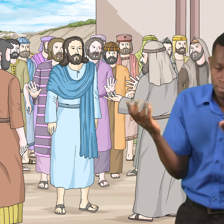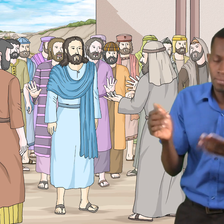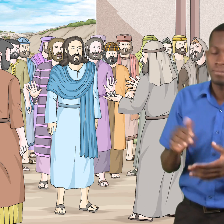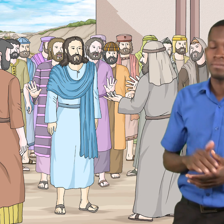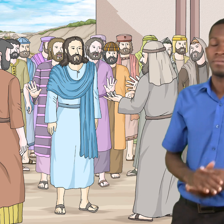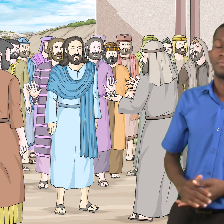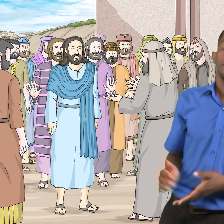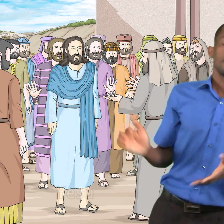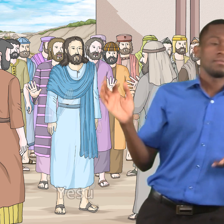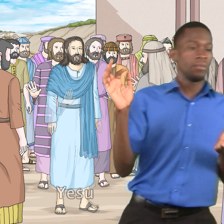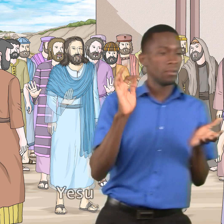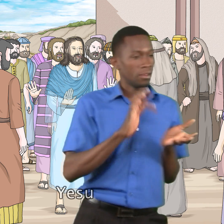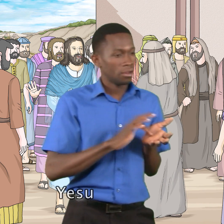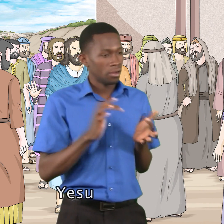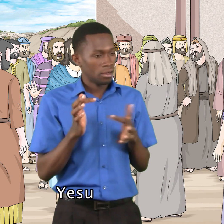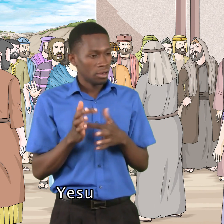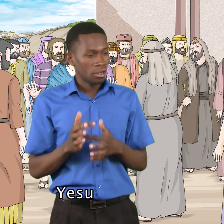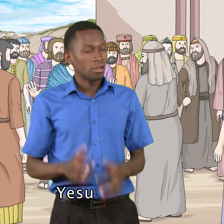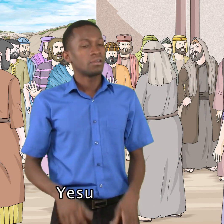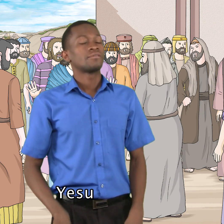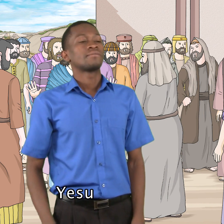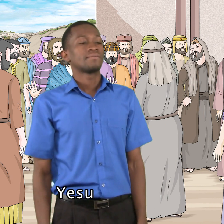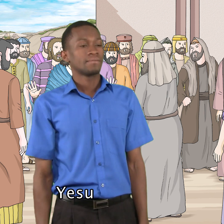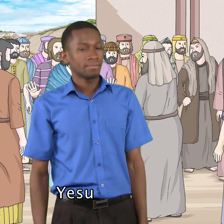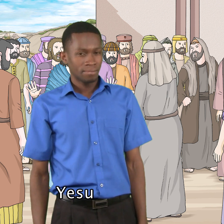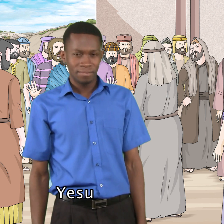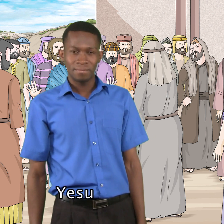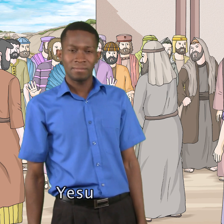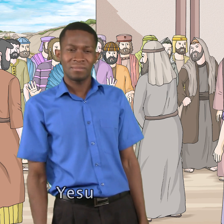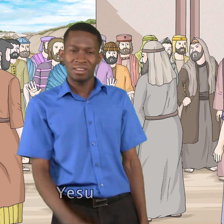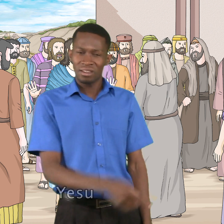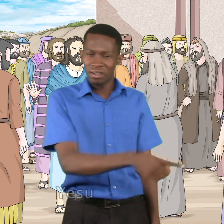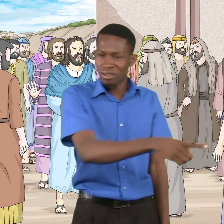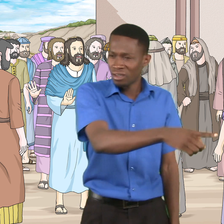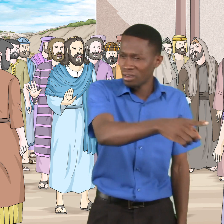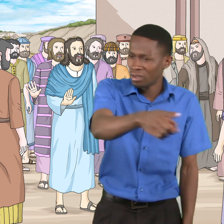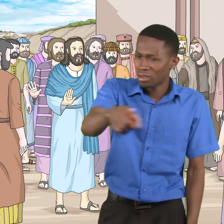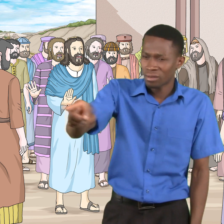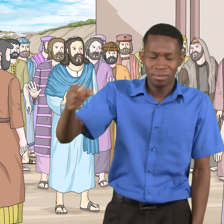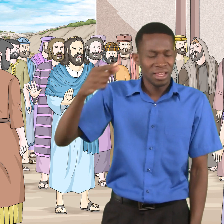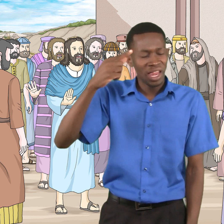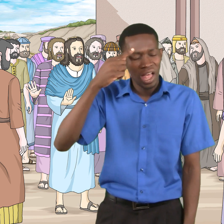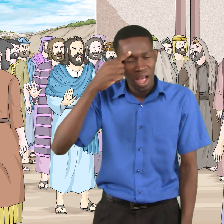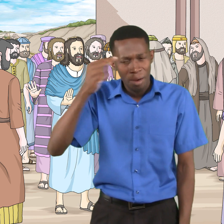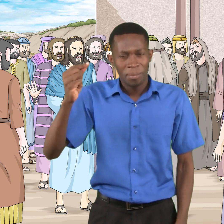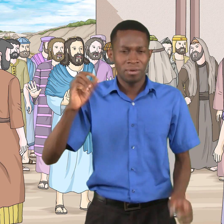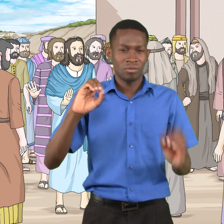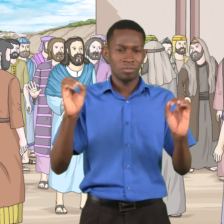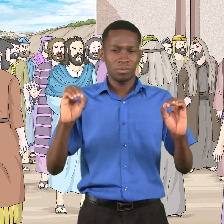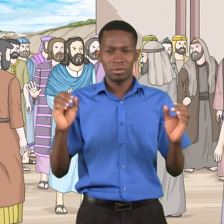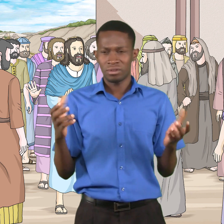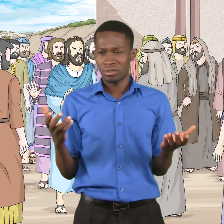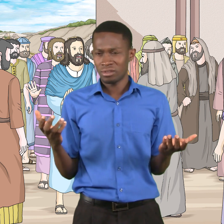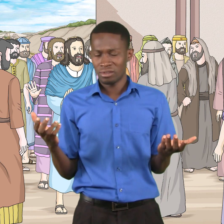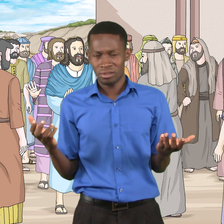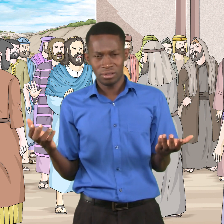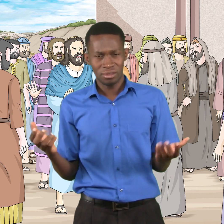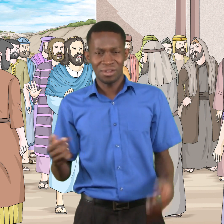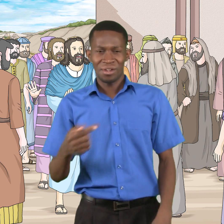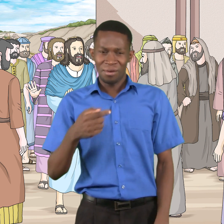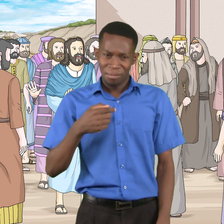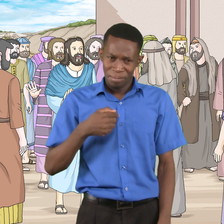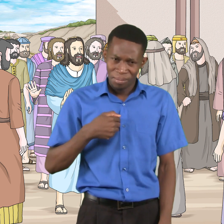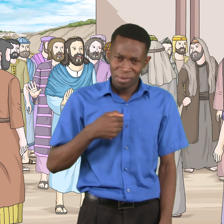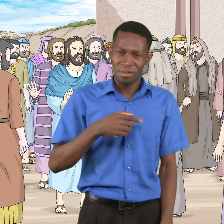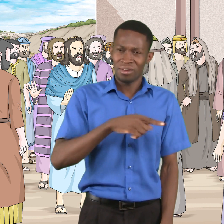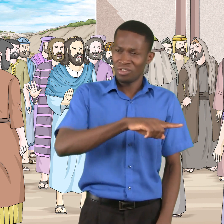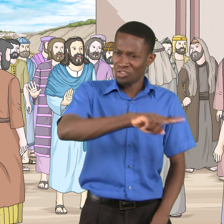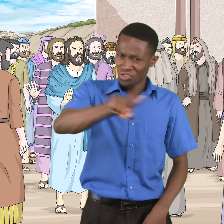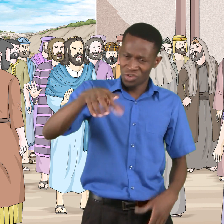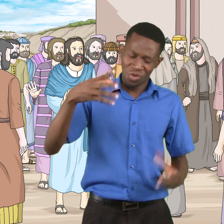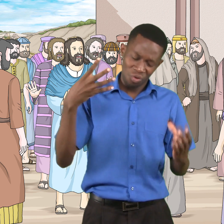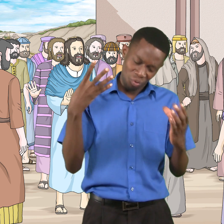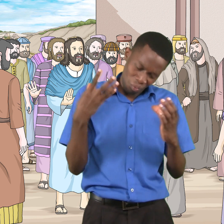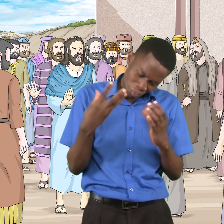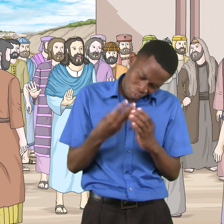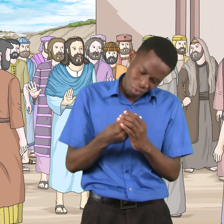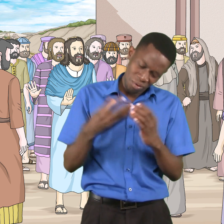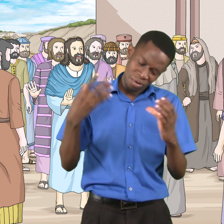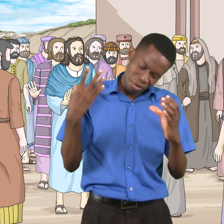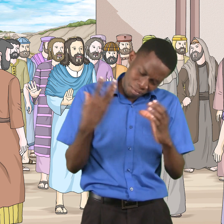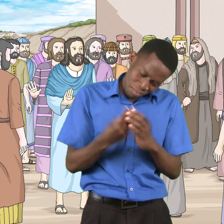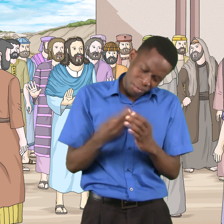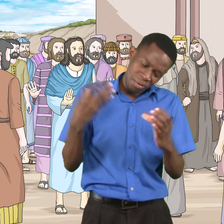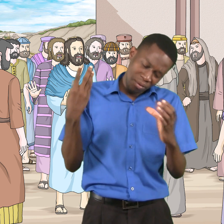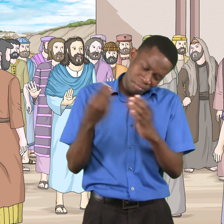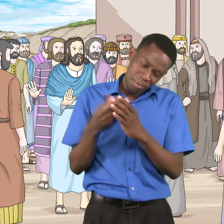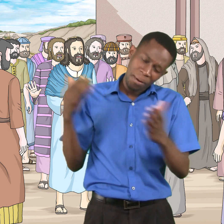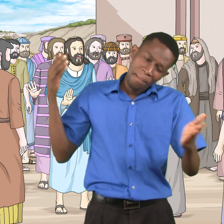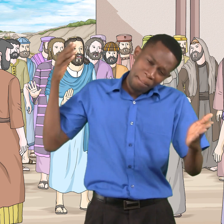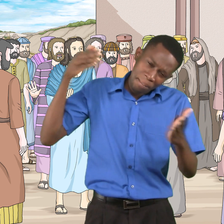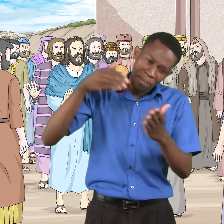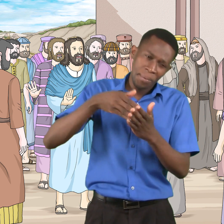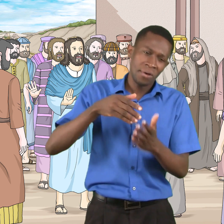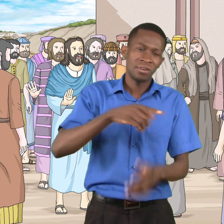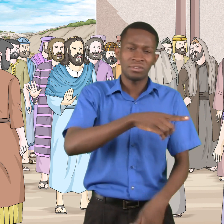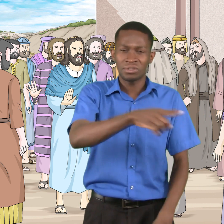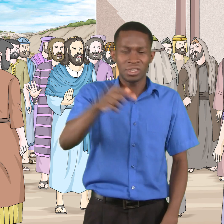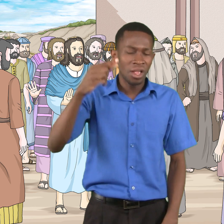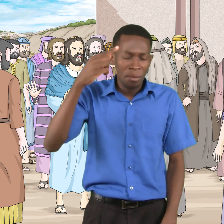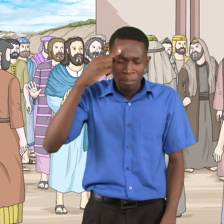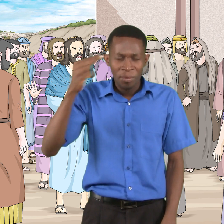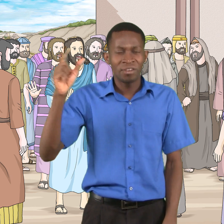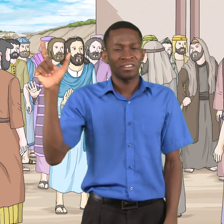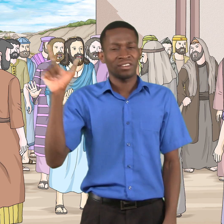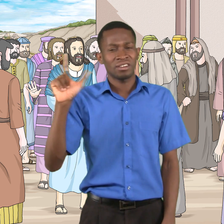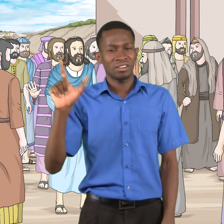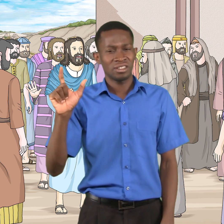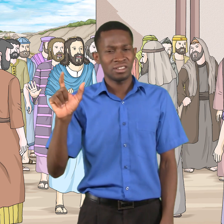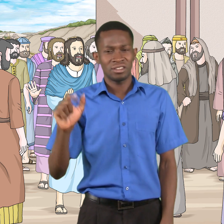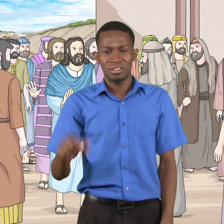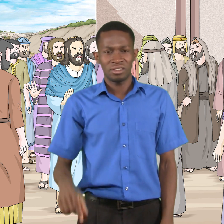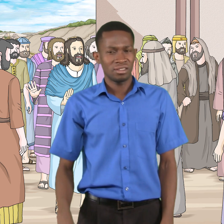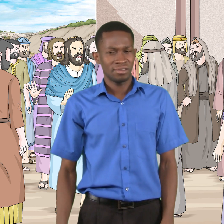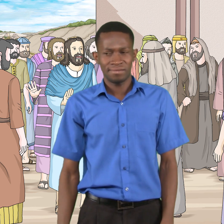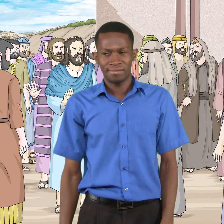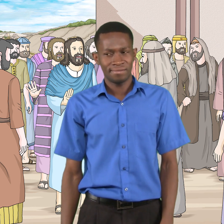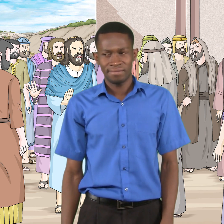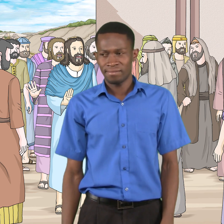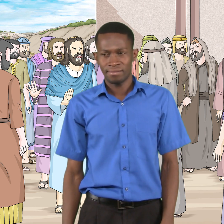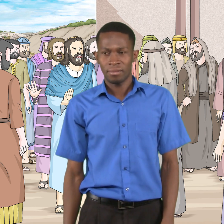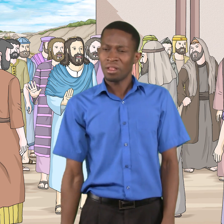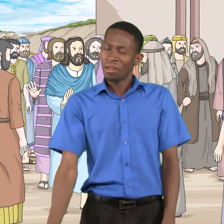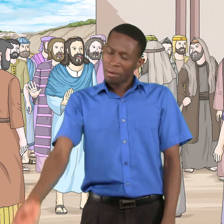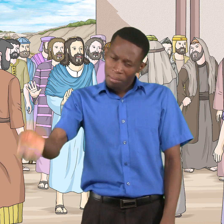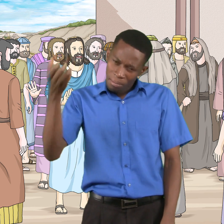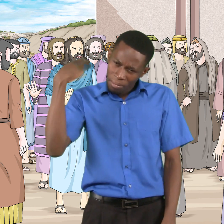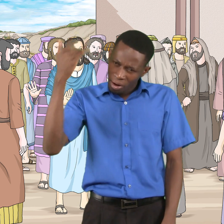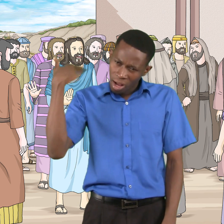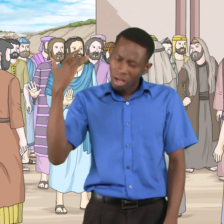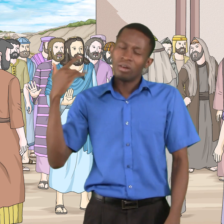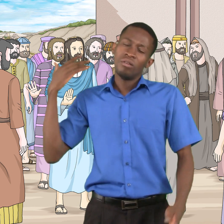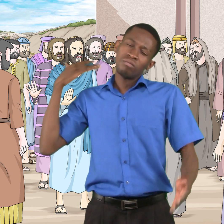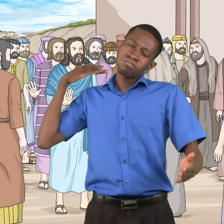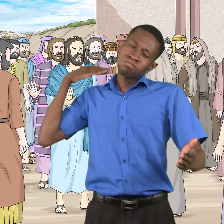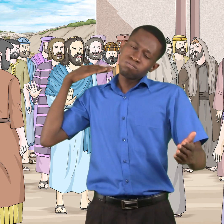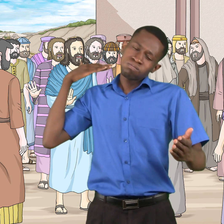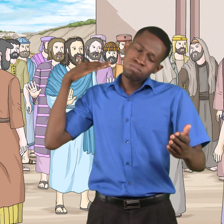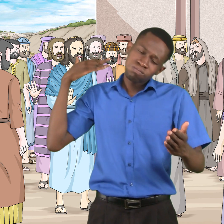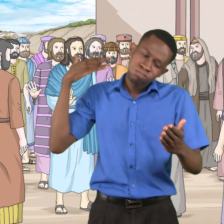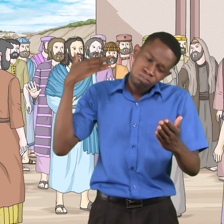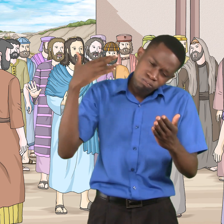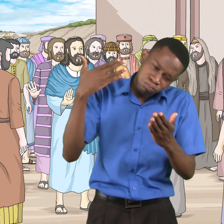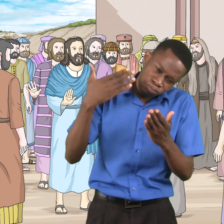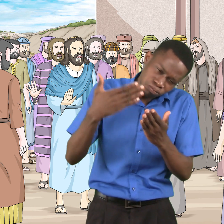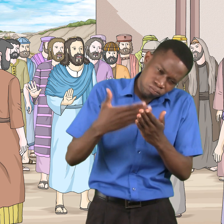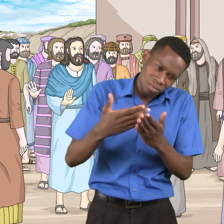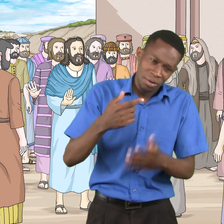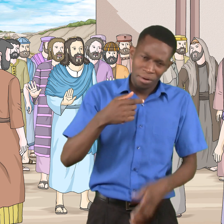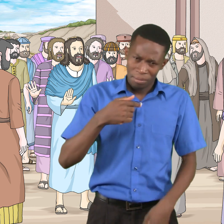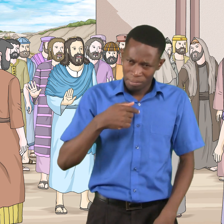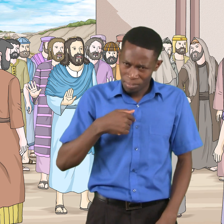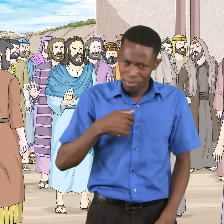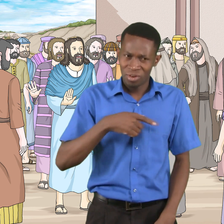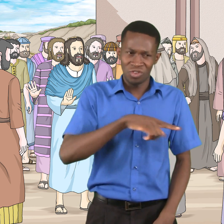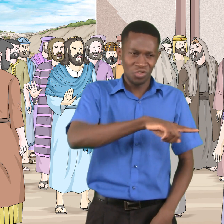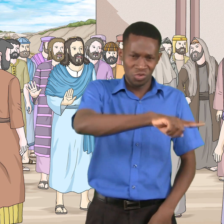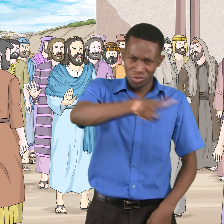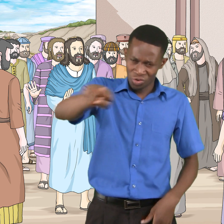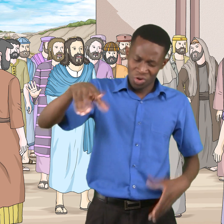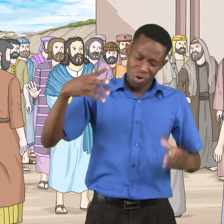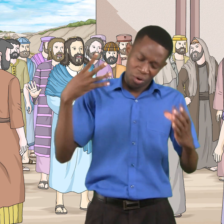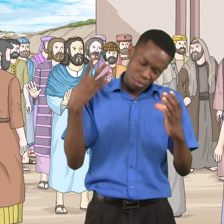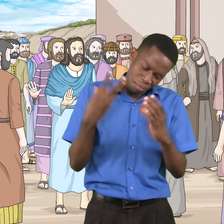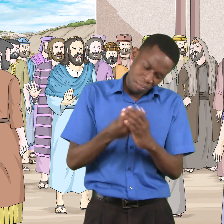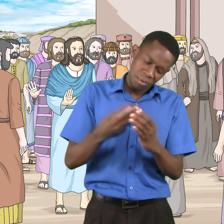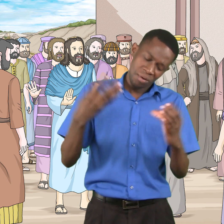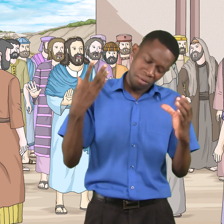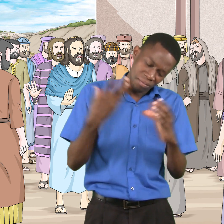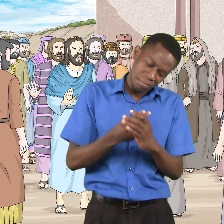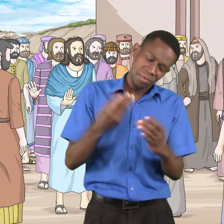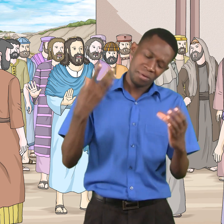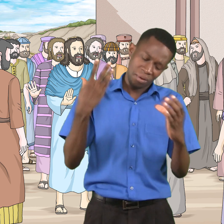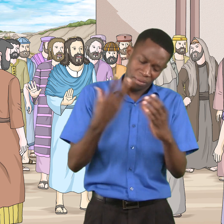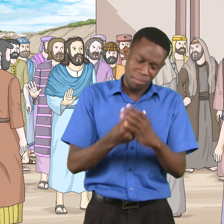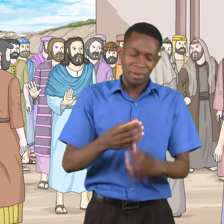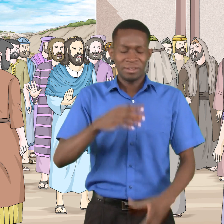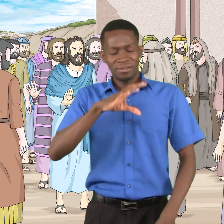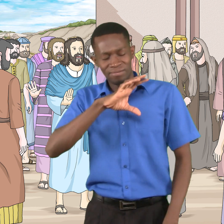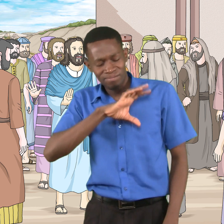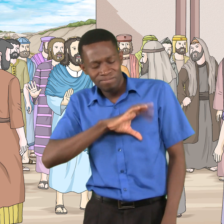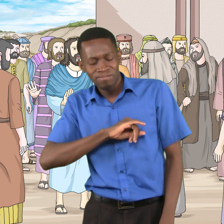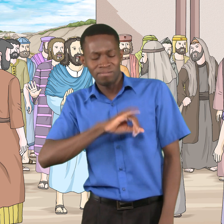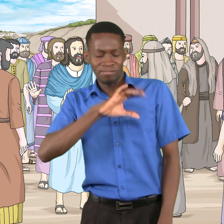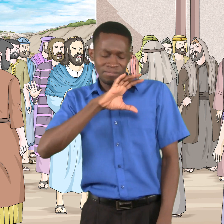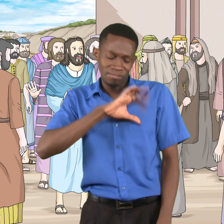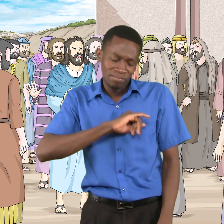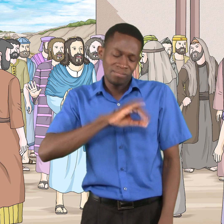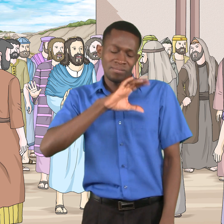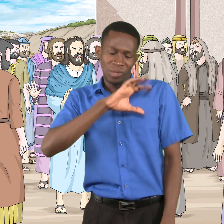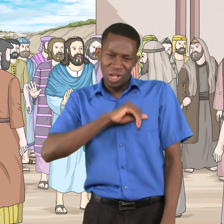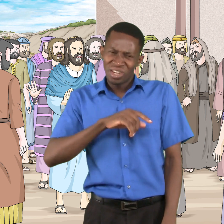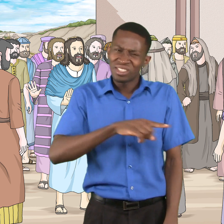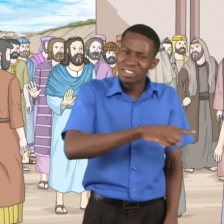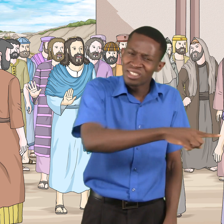“O unbelieving generation!” Jesus replied. “How long must I remain with you?